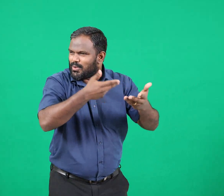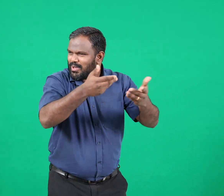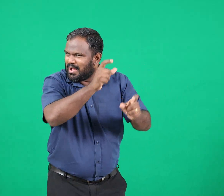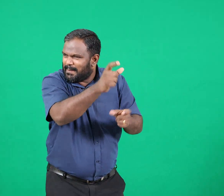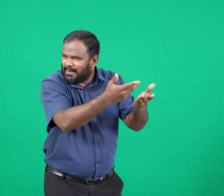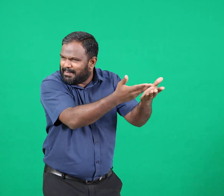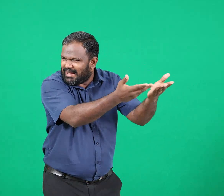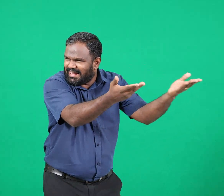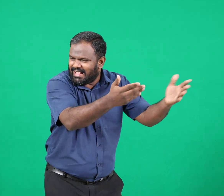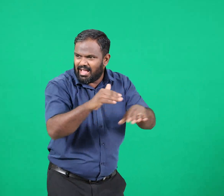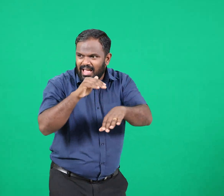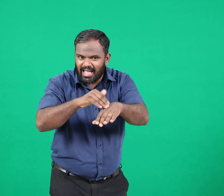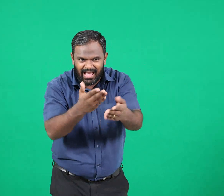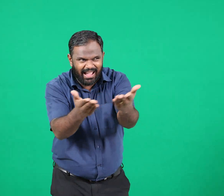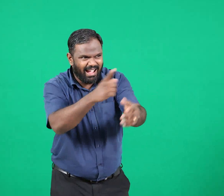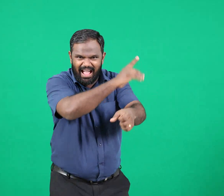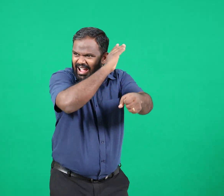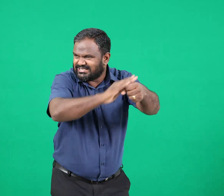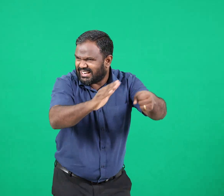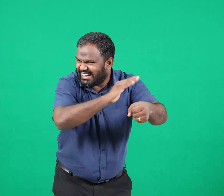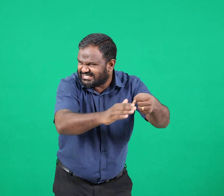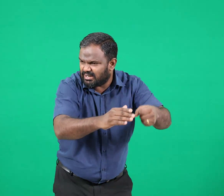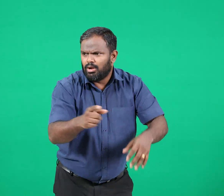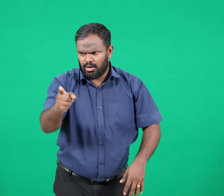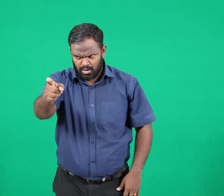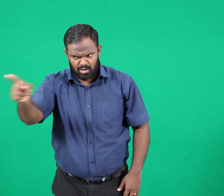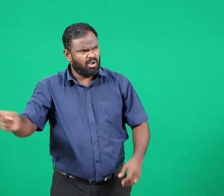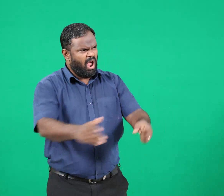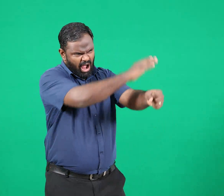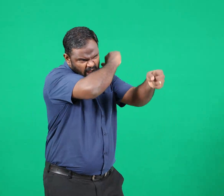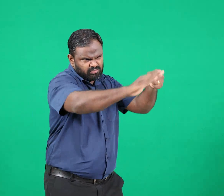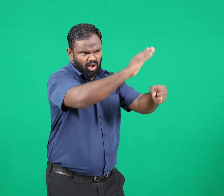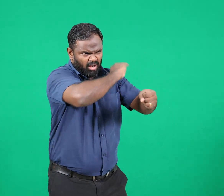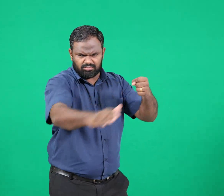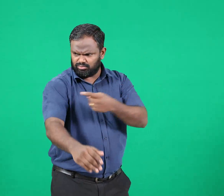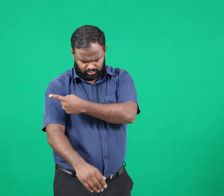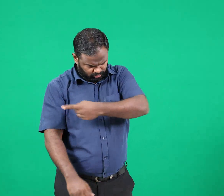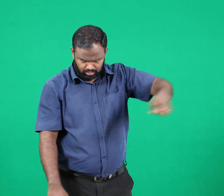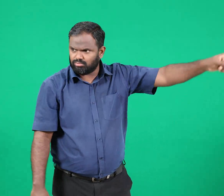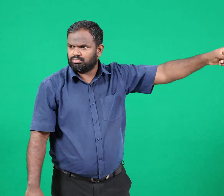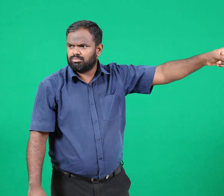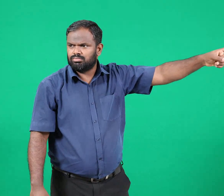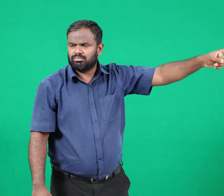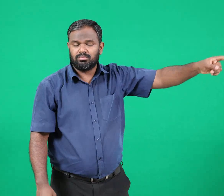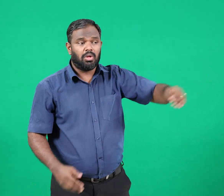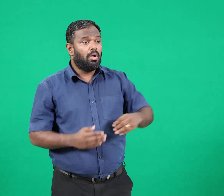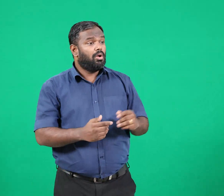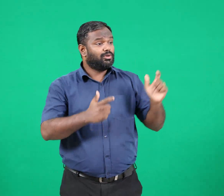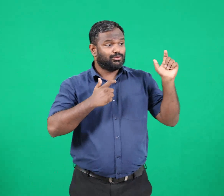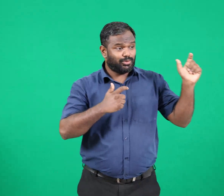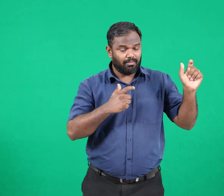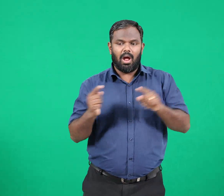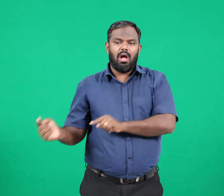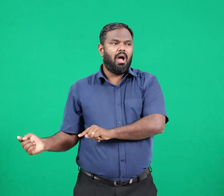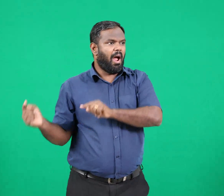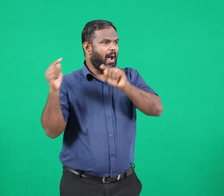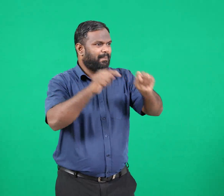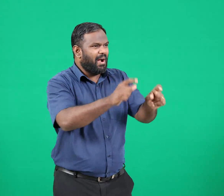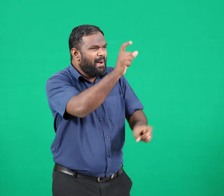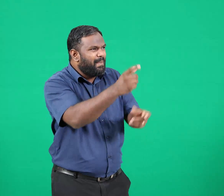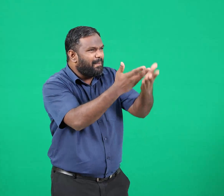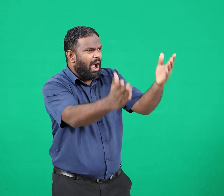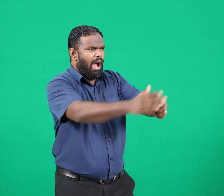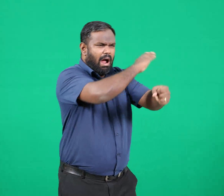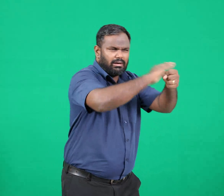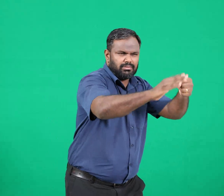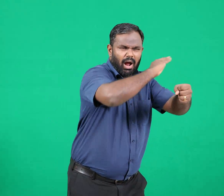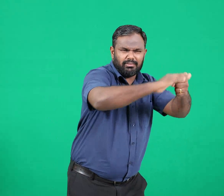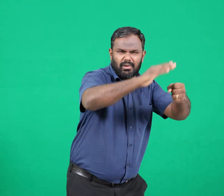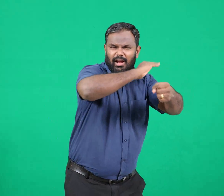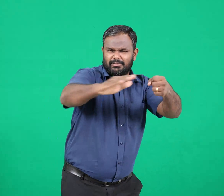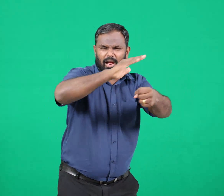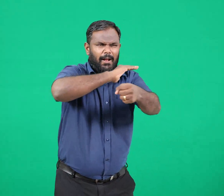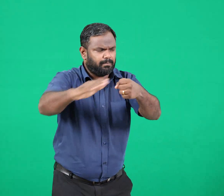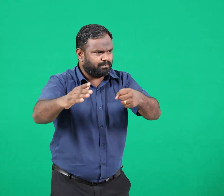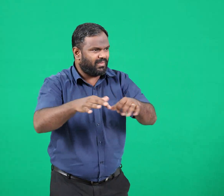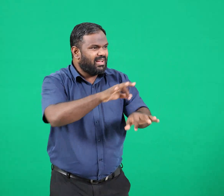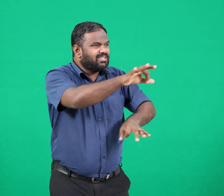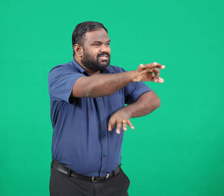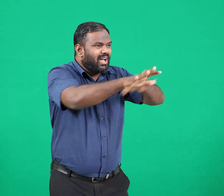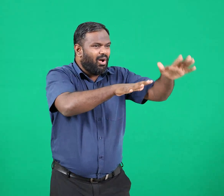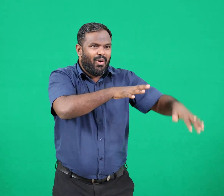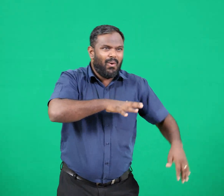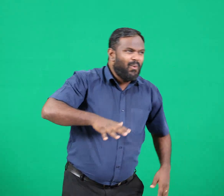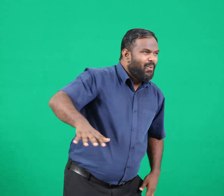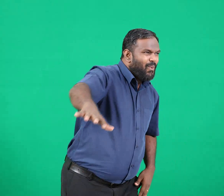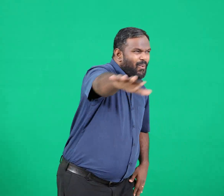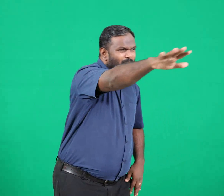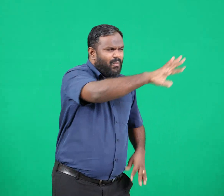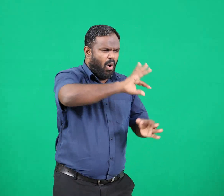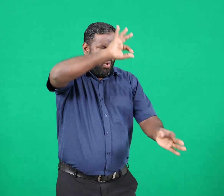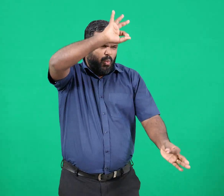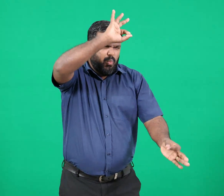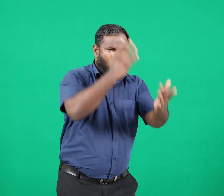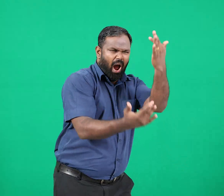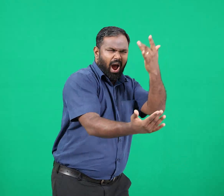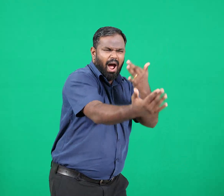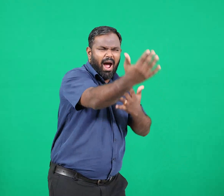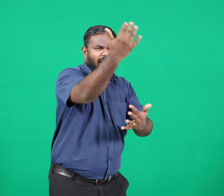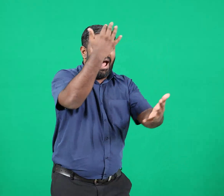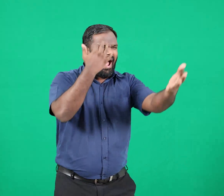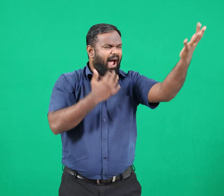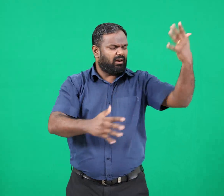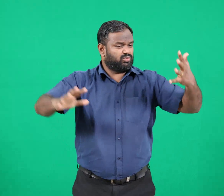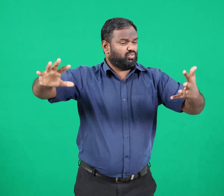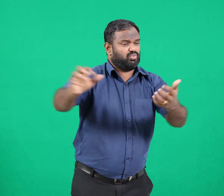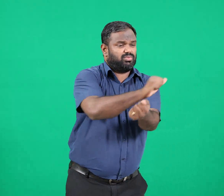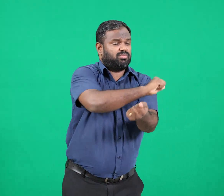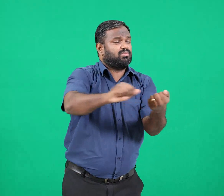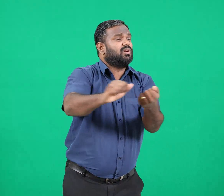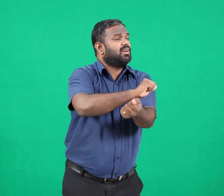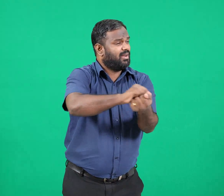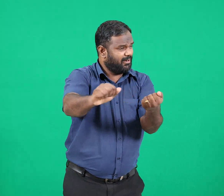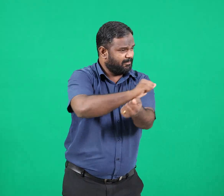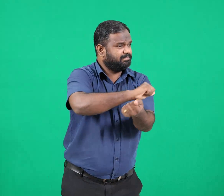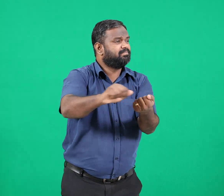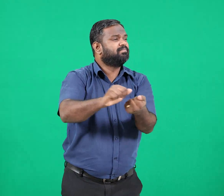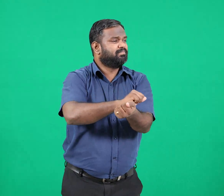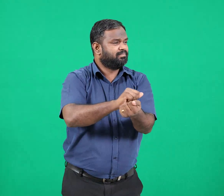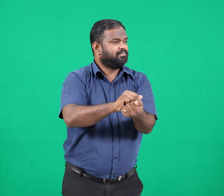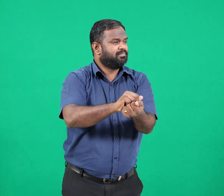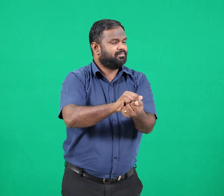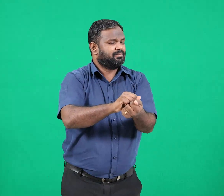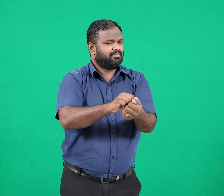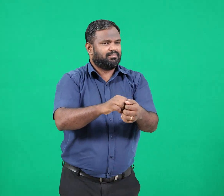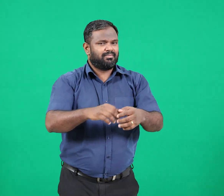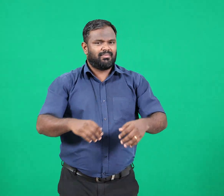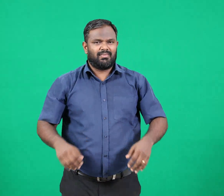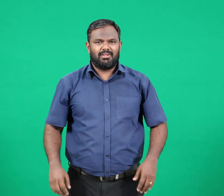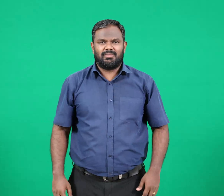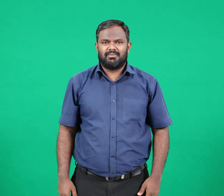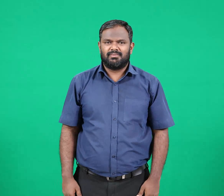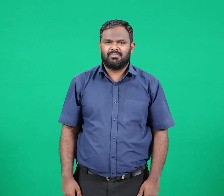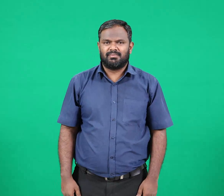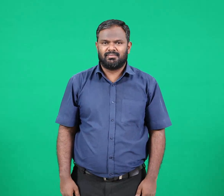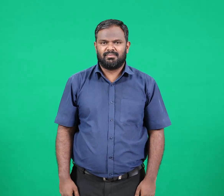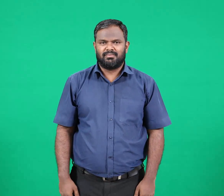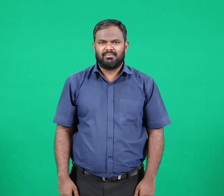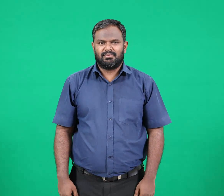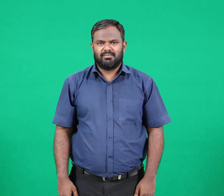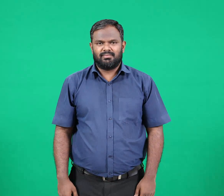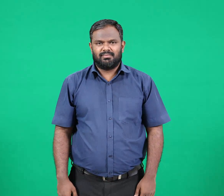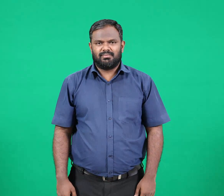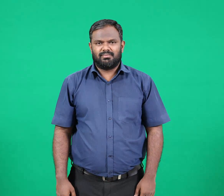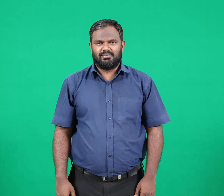The king was enraged, and he sent his troops to destroy those murderers and burn their city.